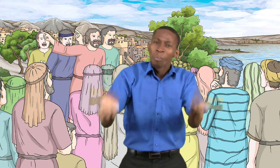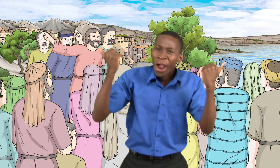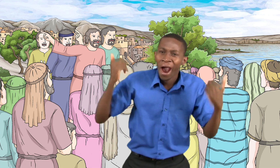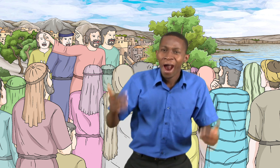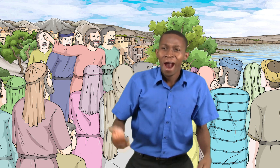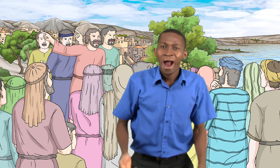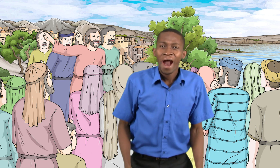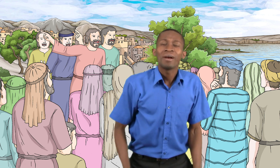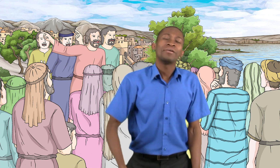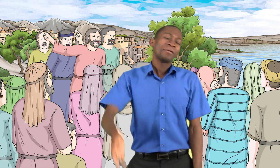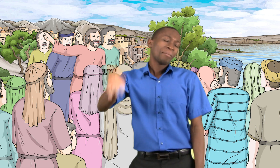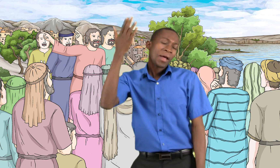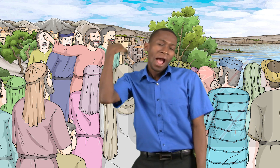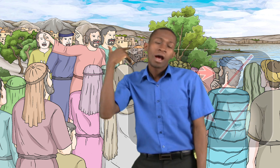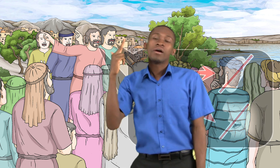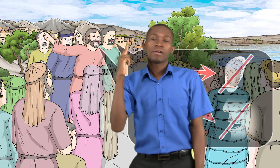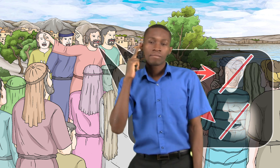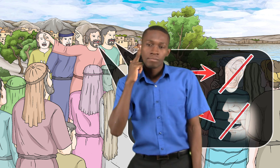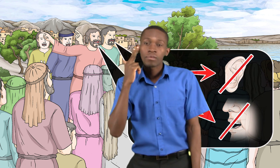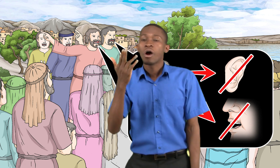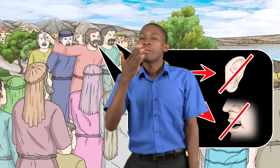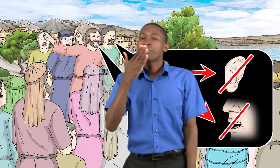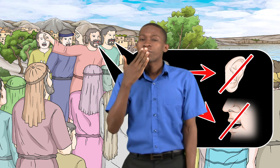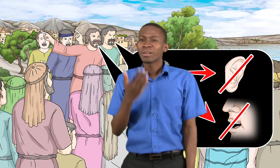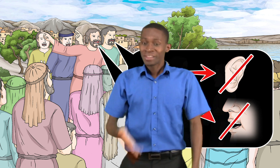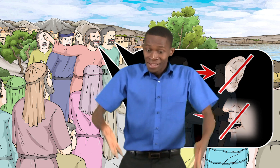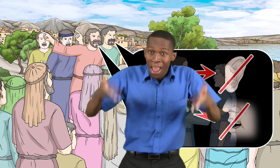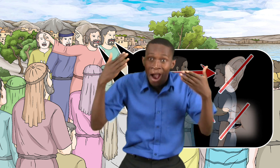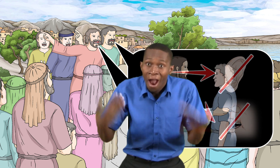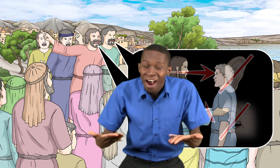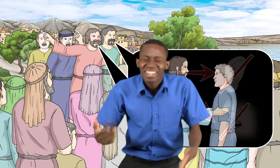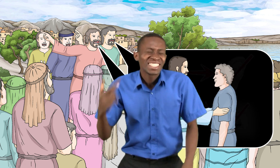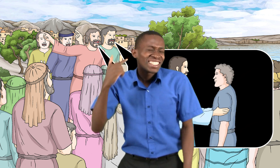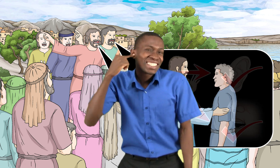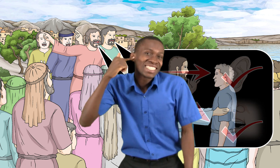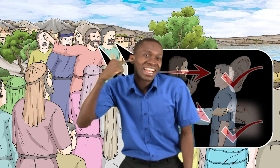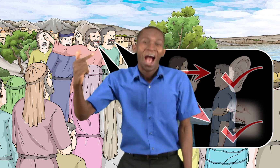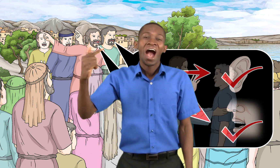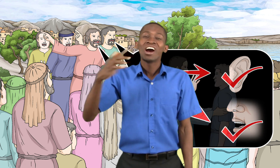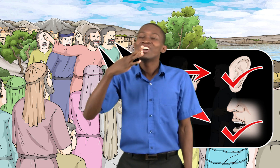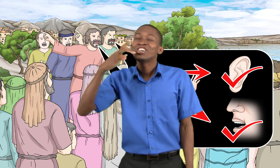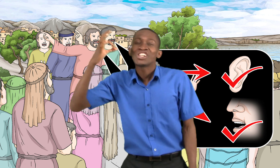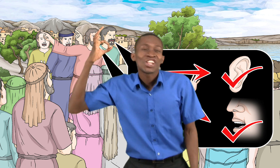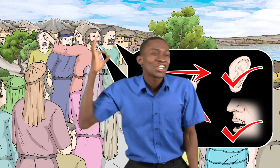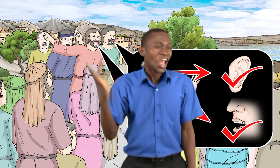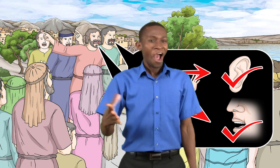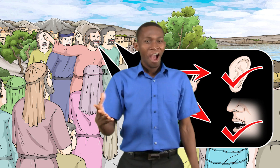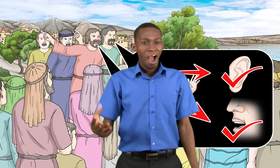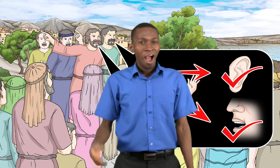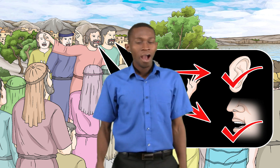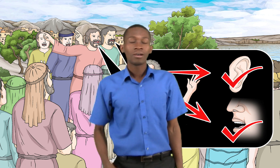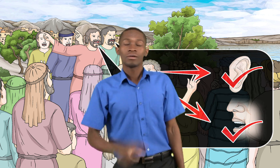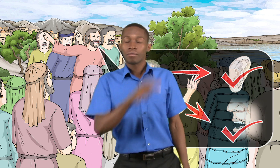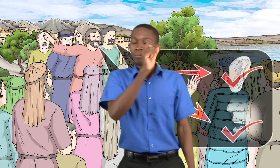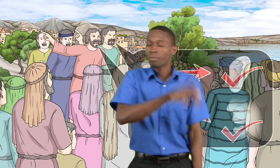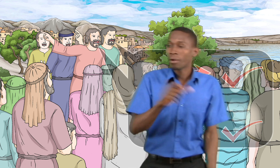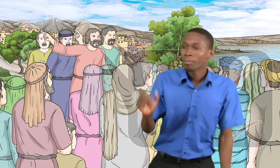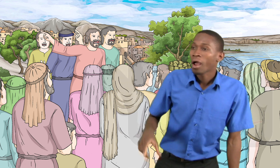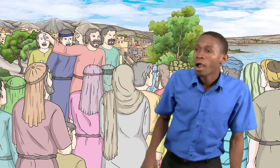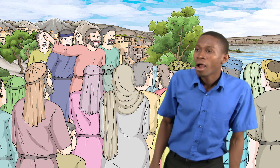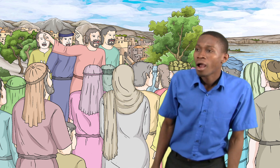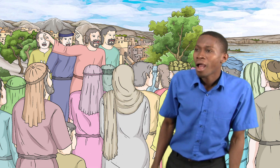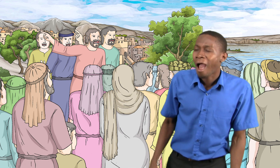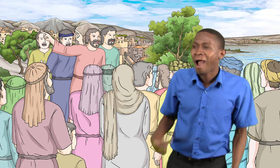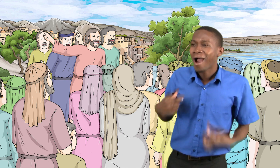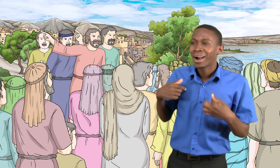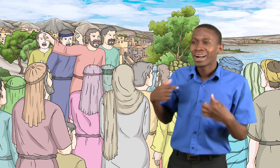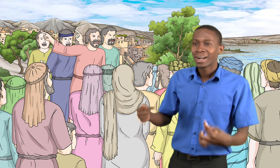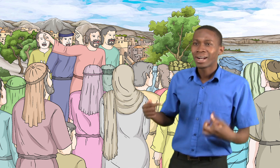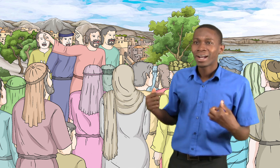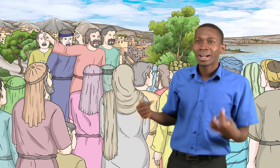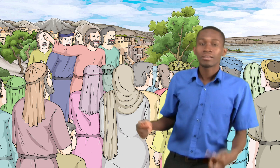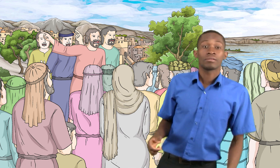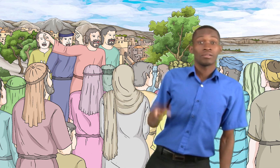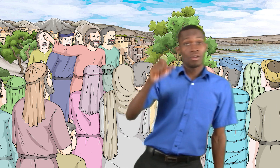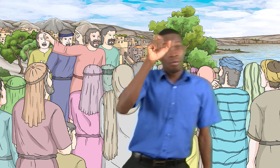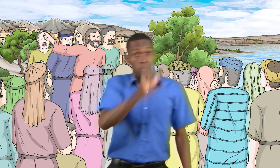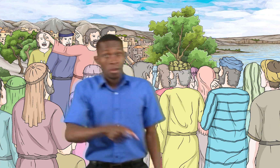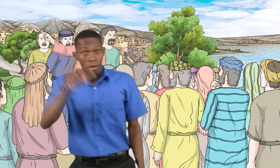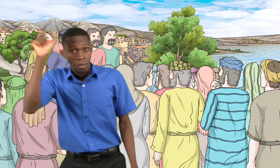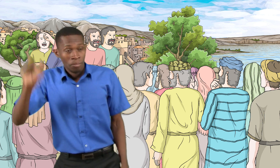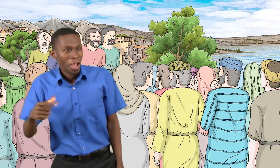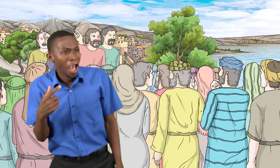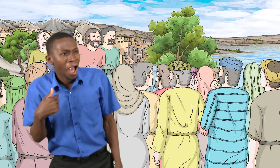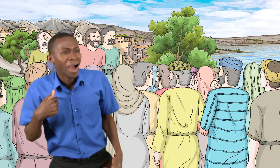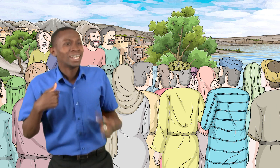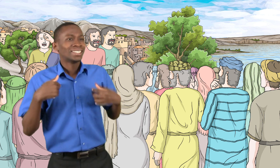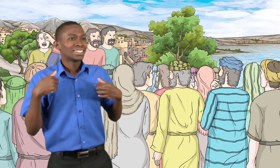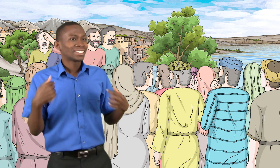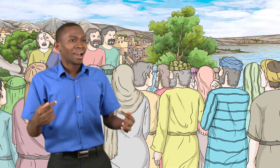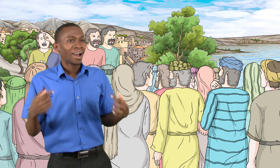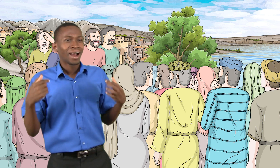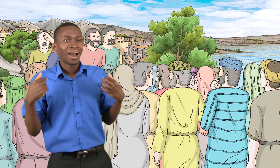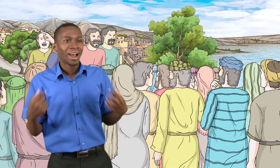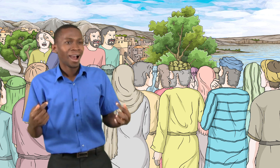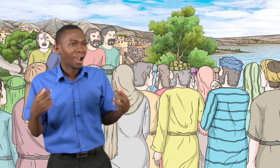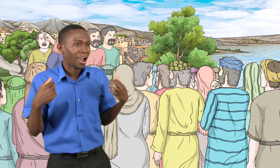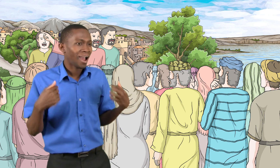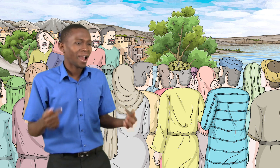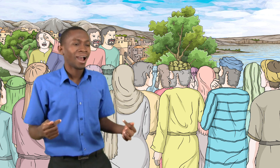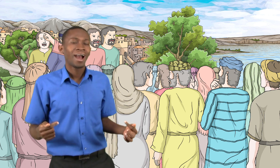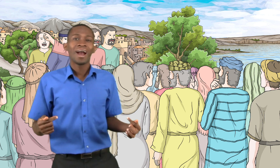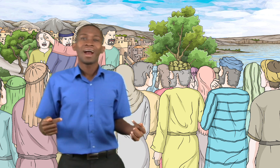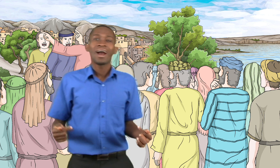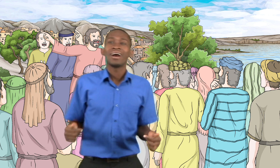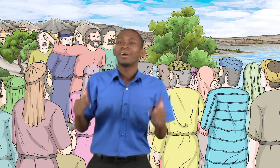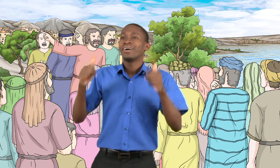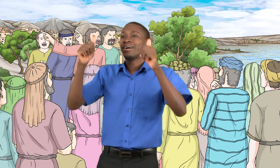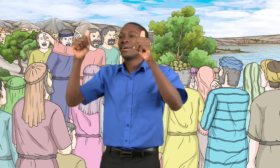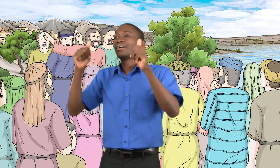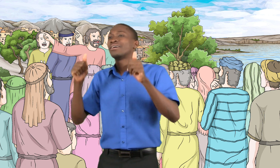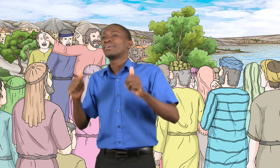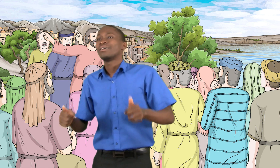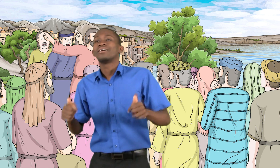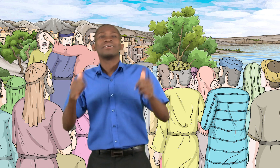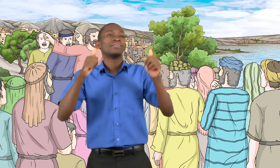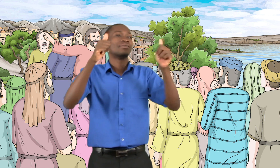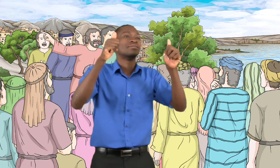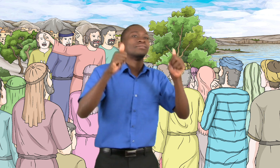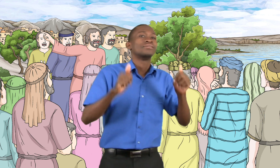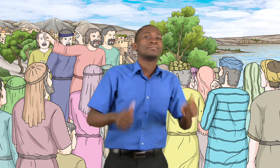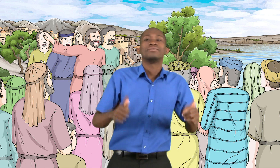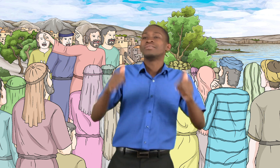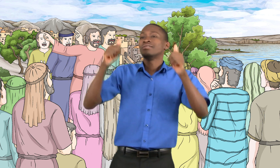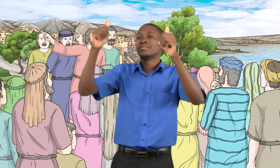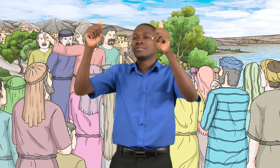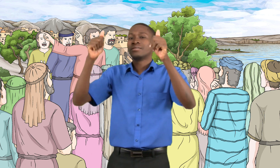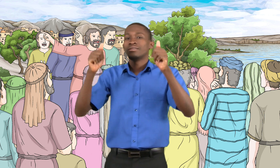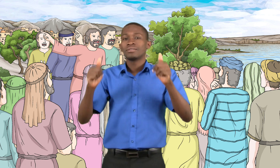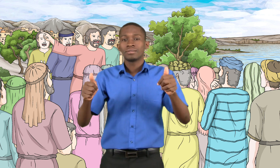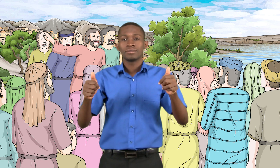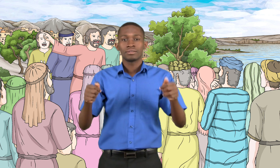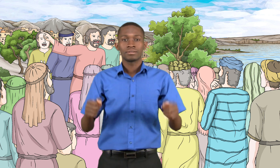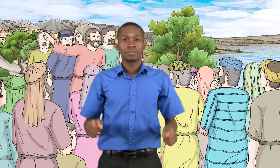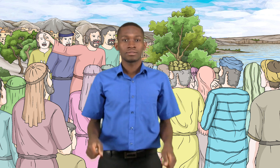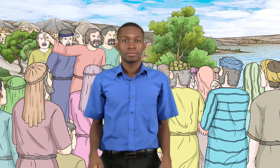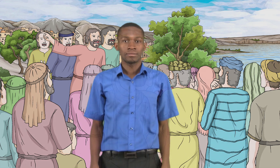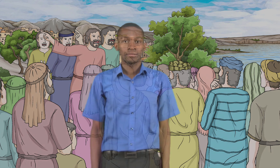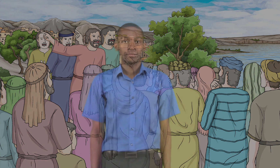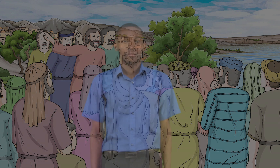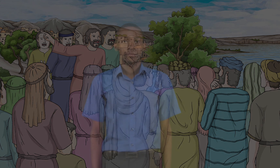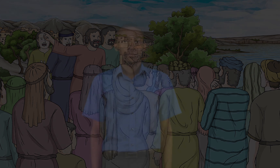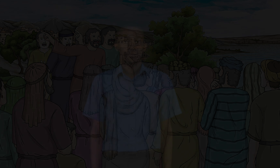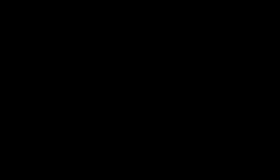He makes even the deaf hear and the mute speak!”